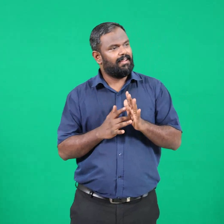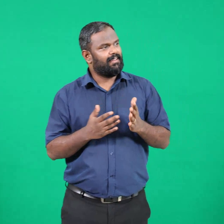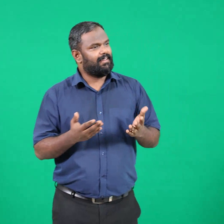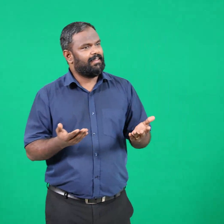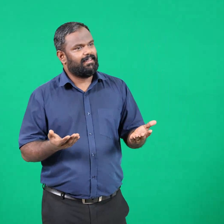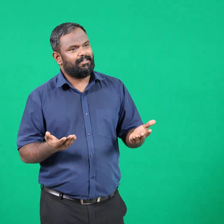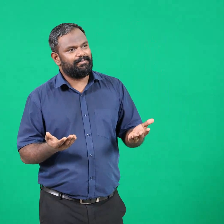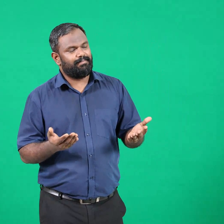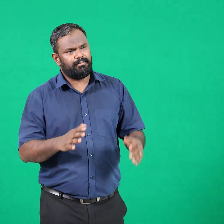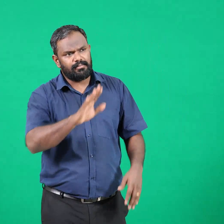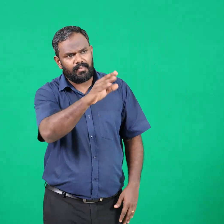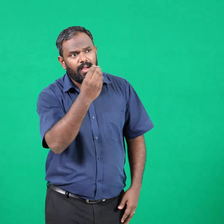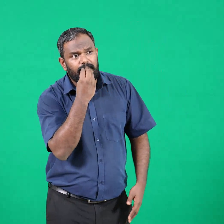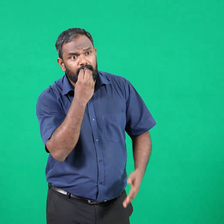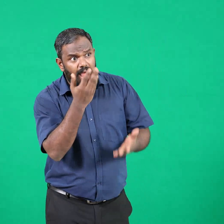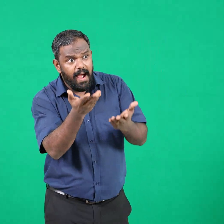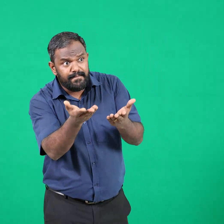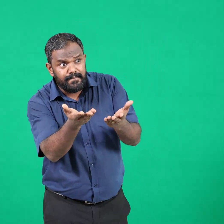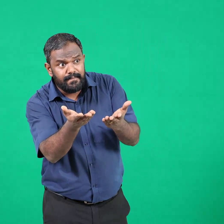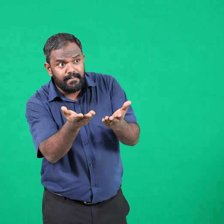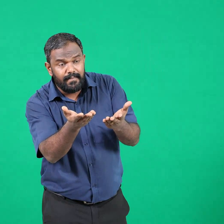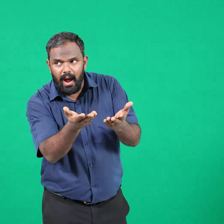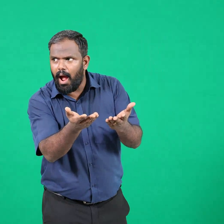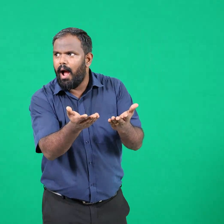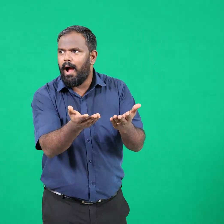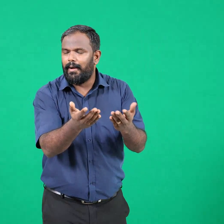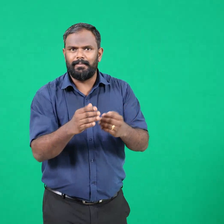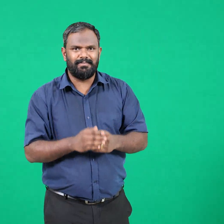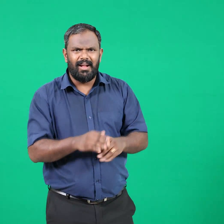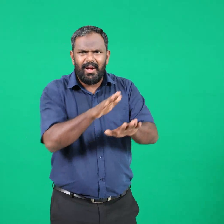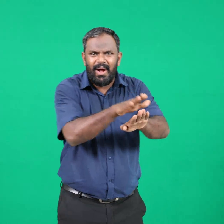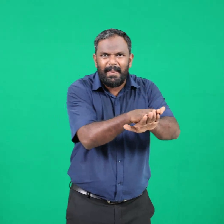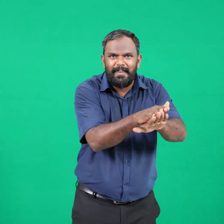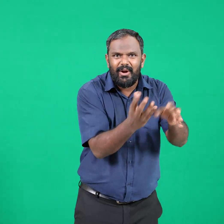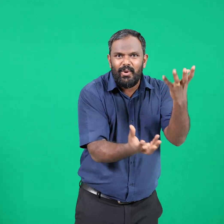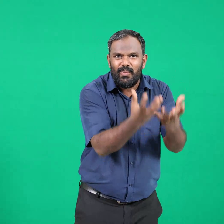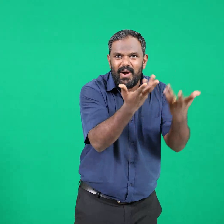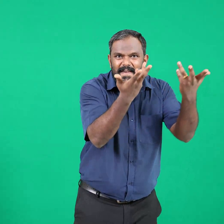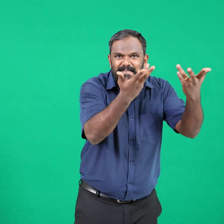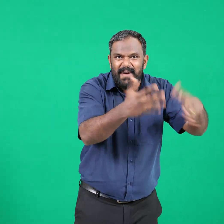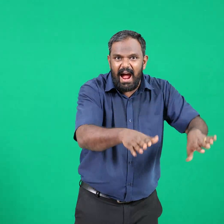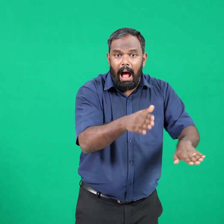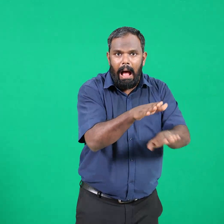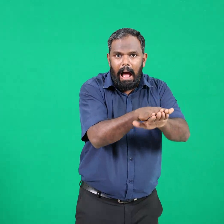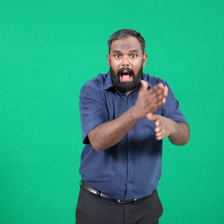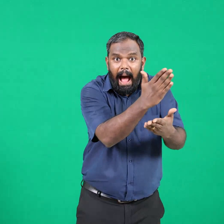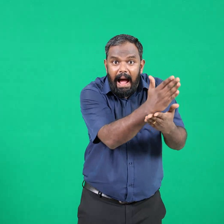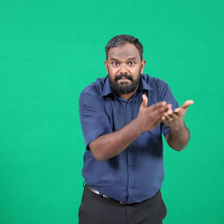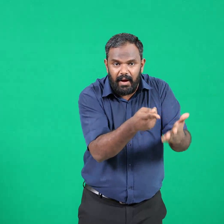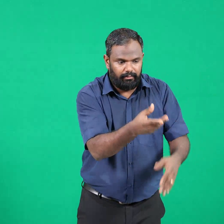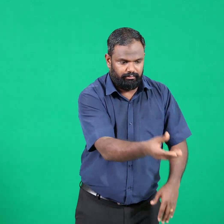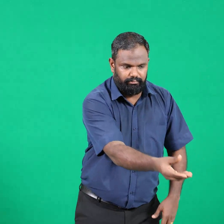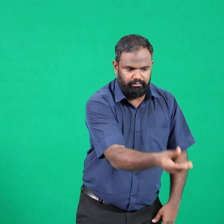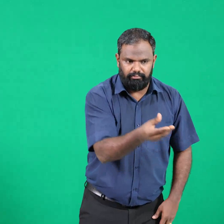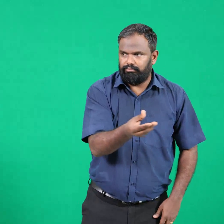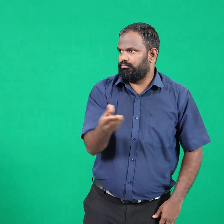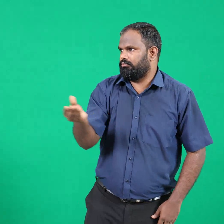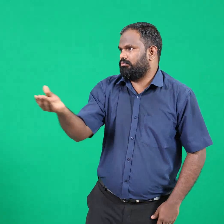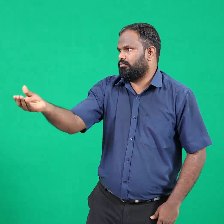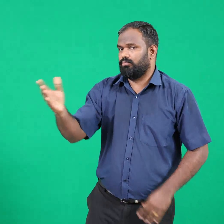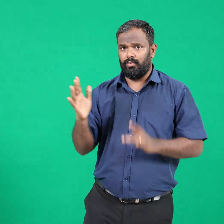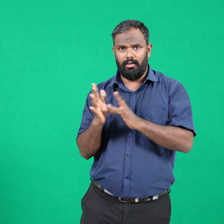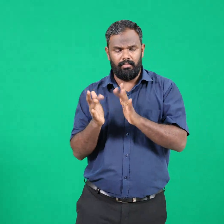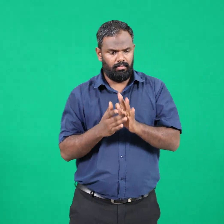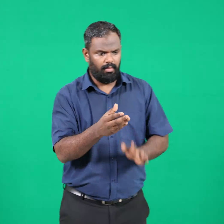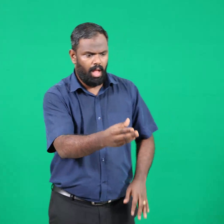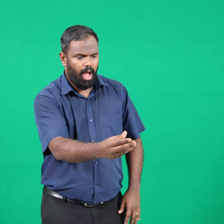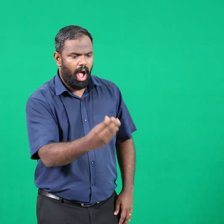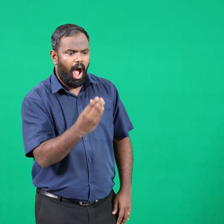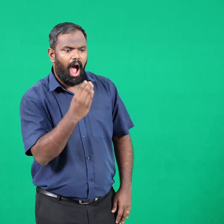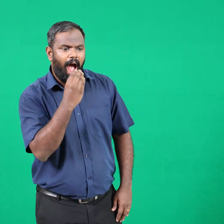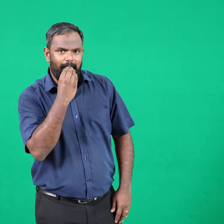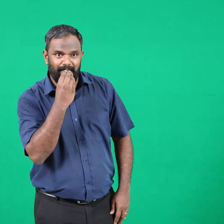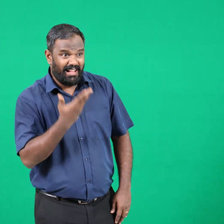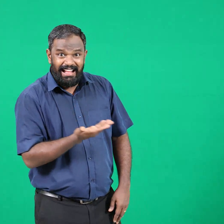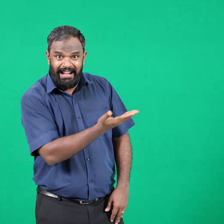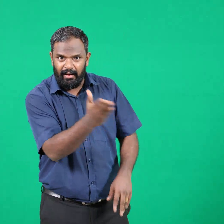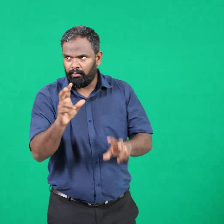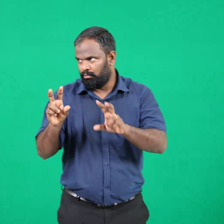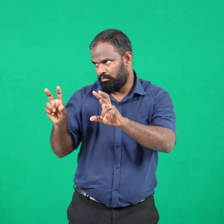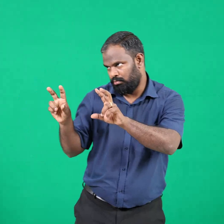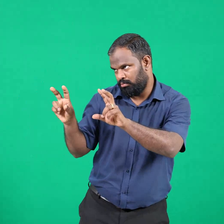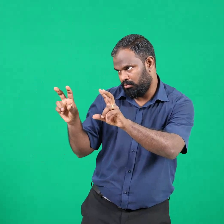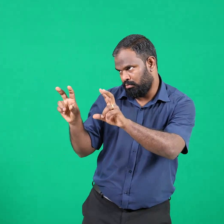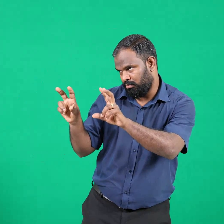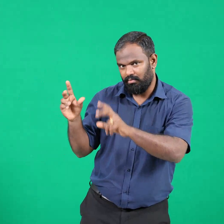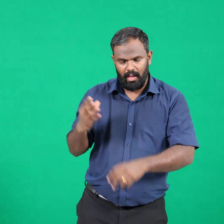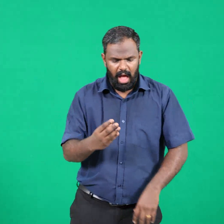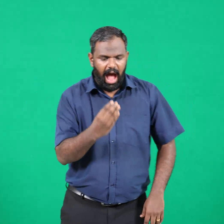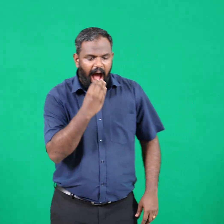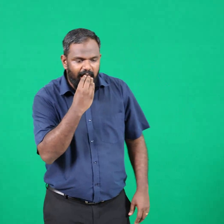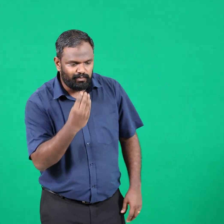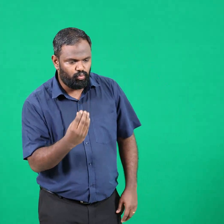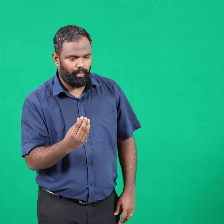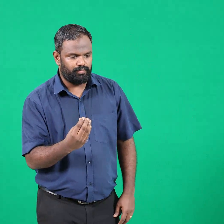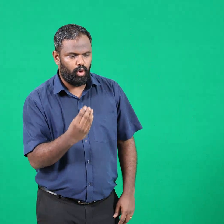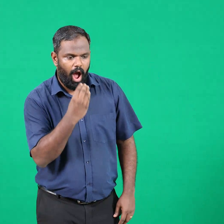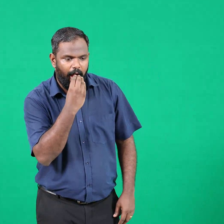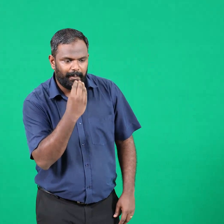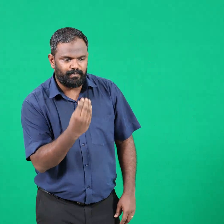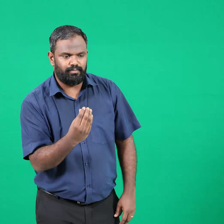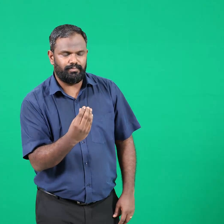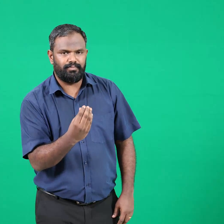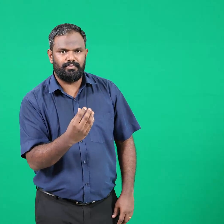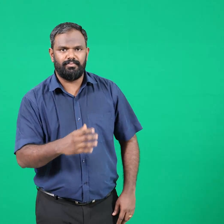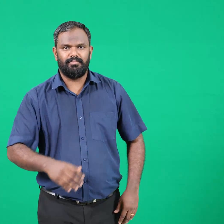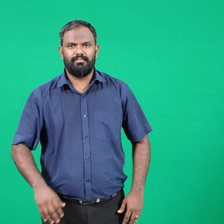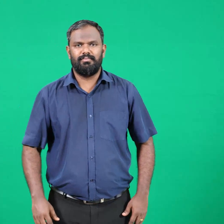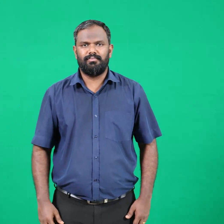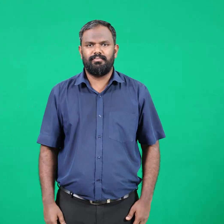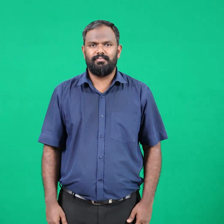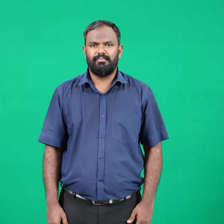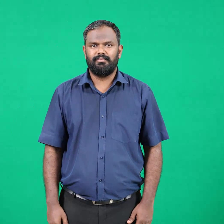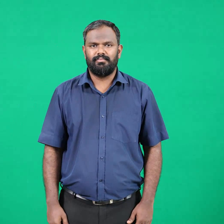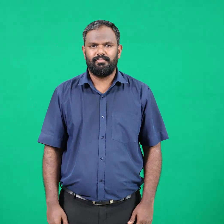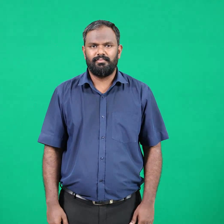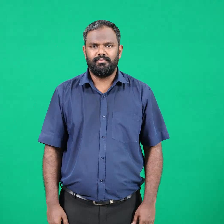So they gave Him a piece of broiled fish, and He took it and ate it in front of them.